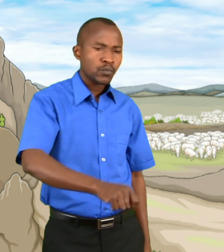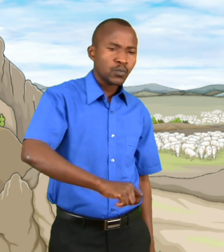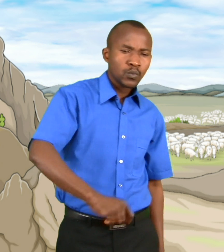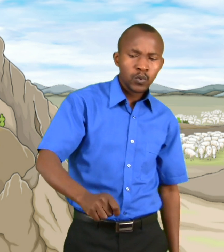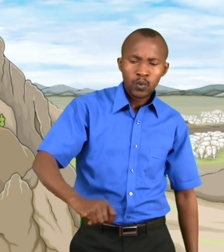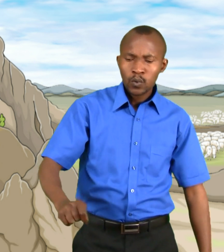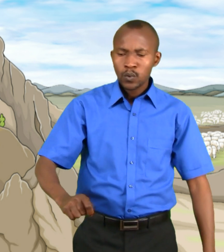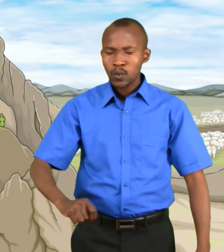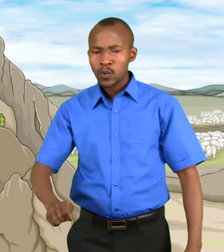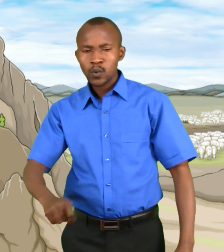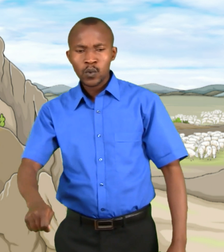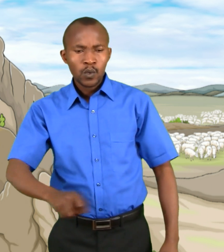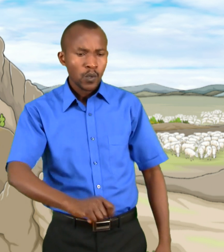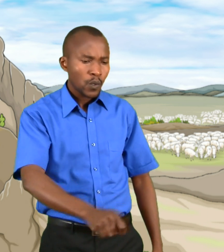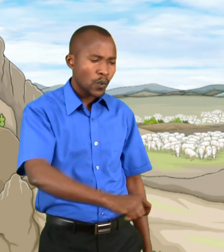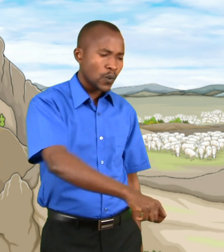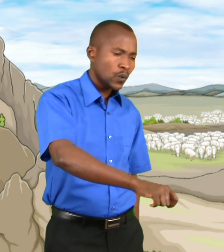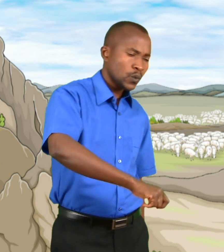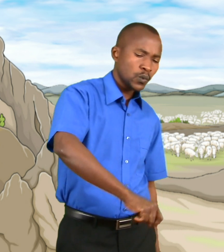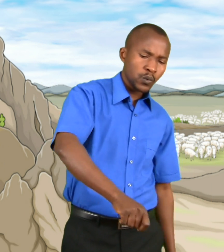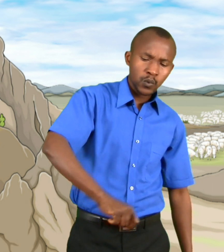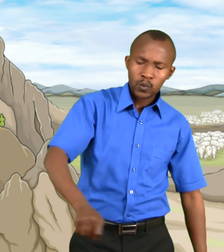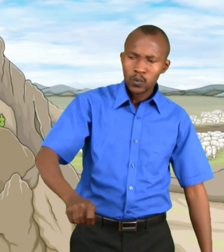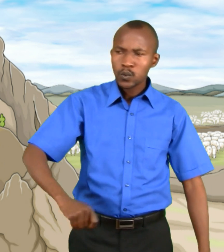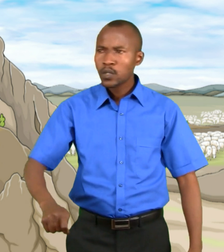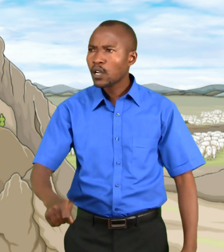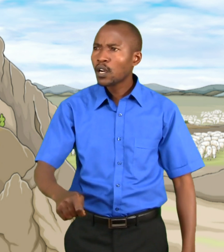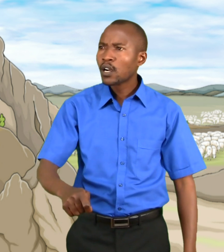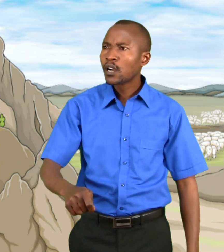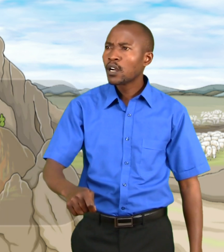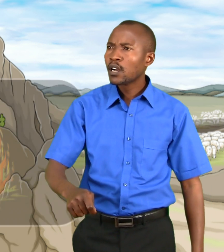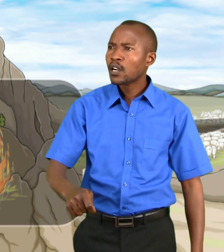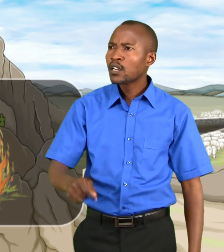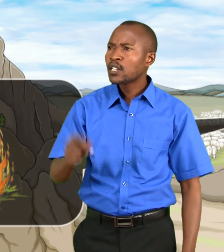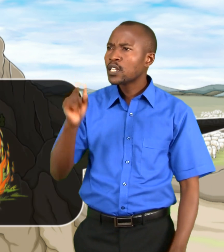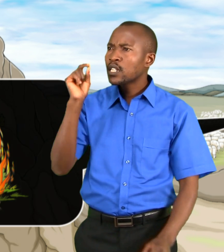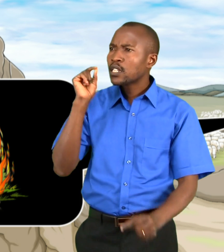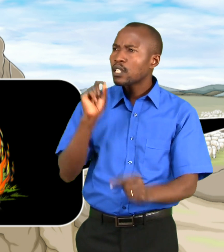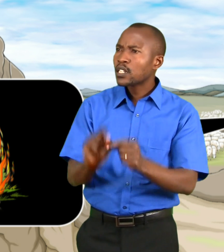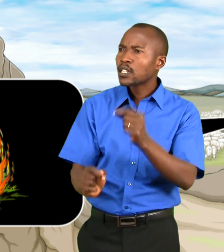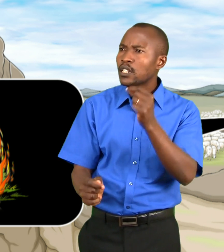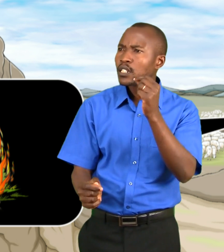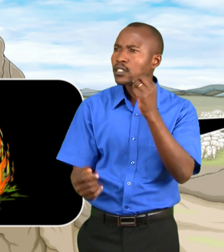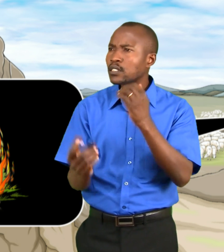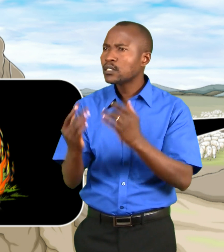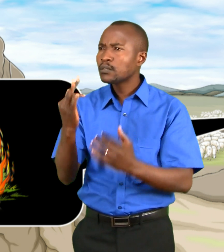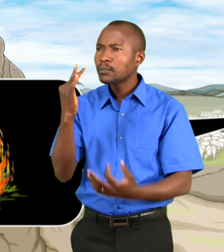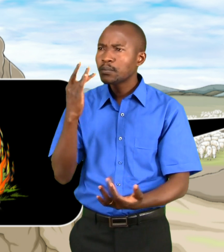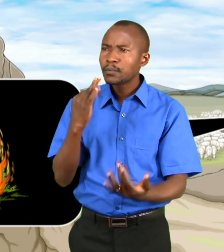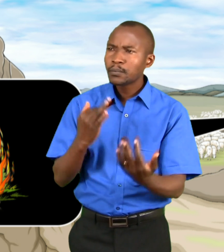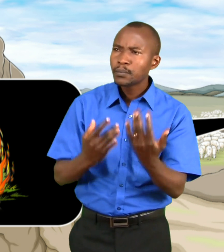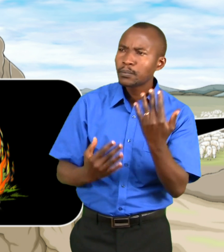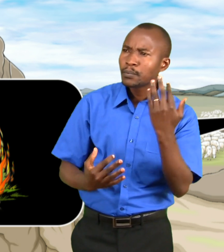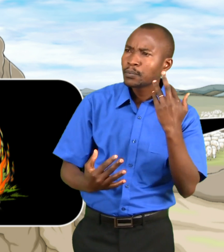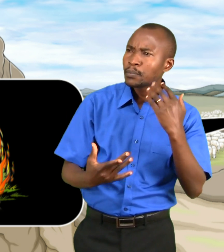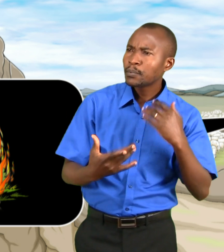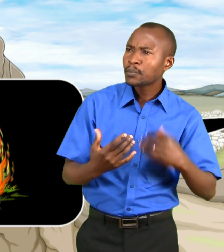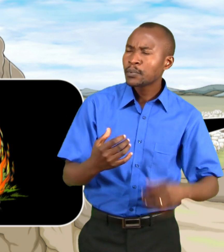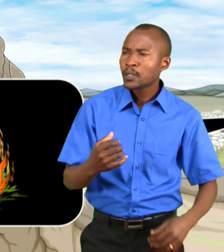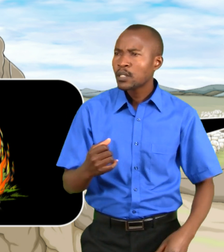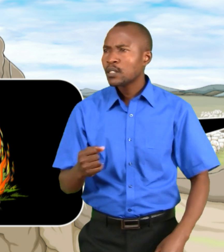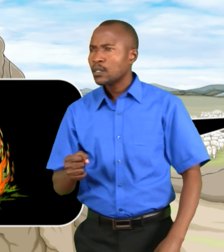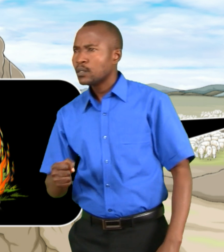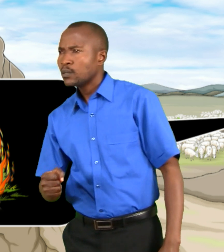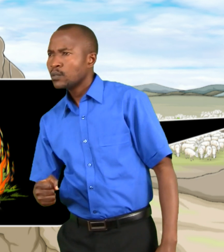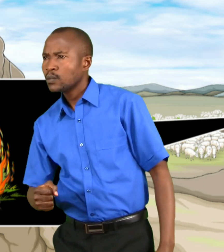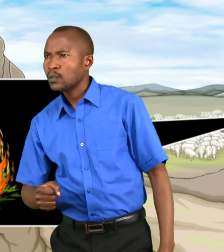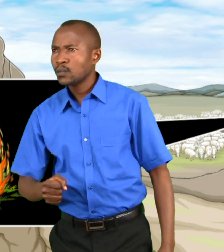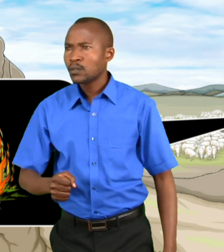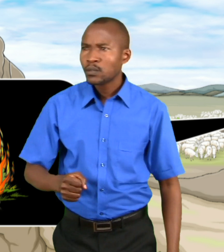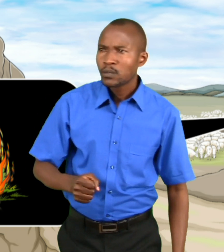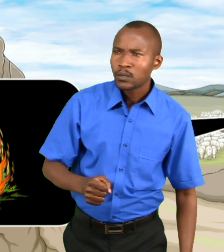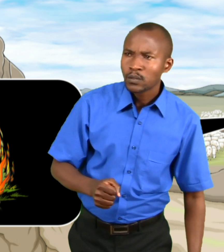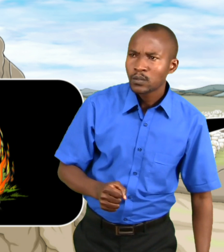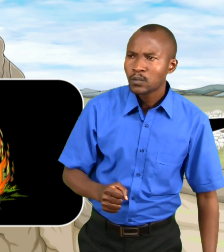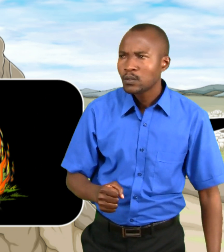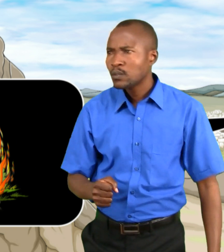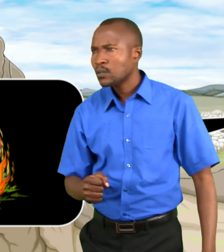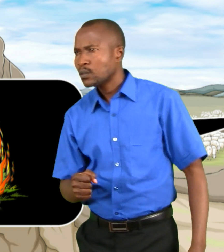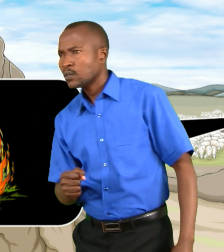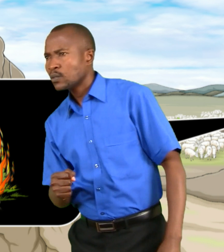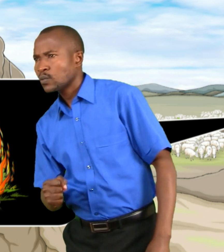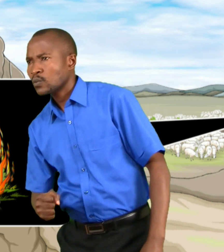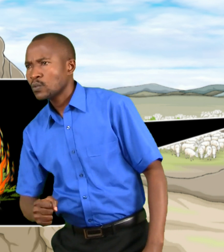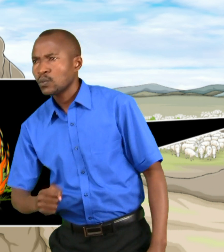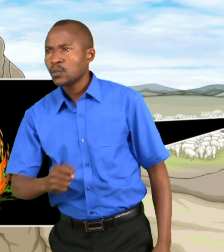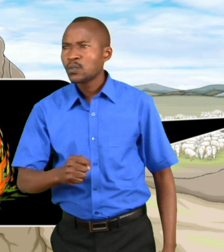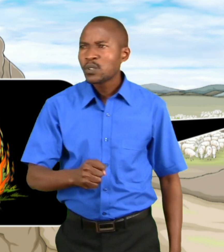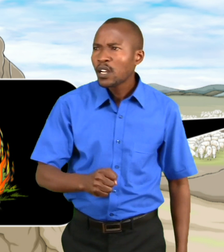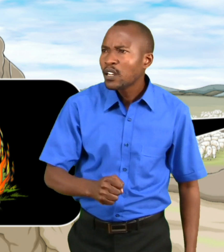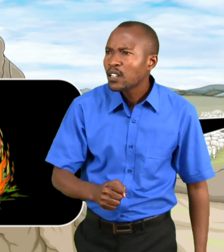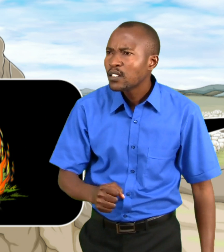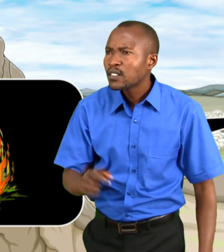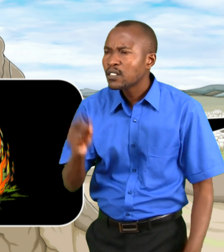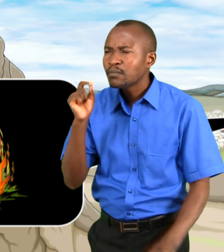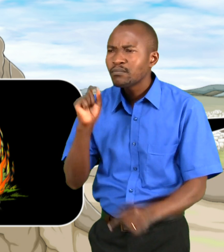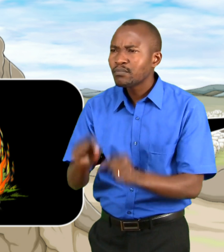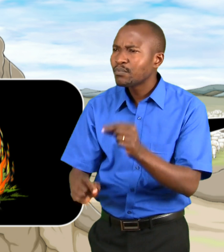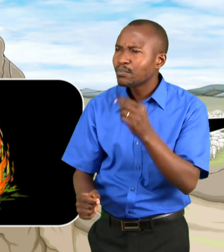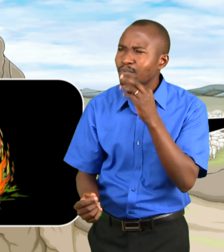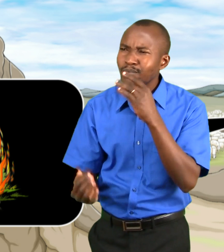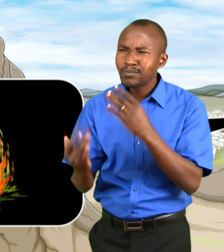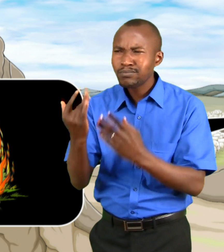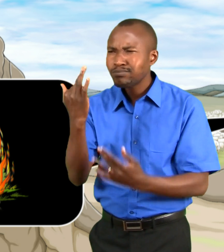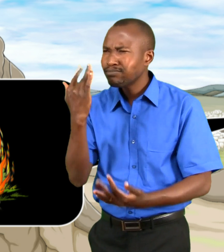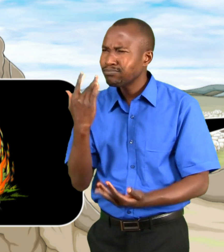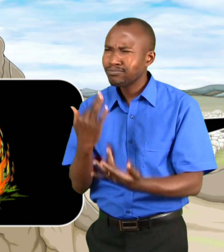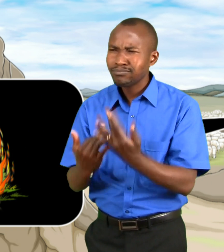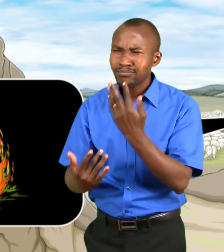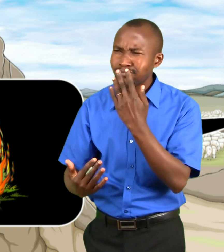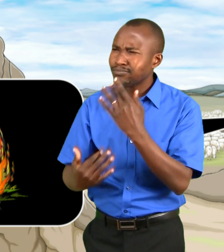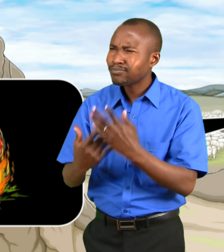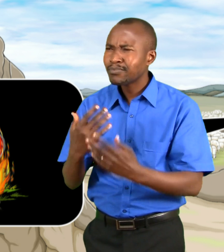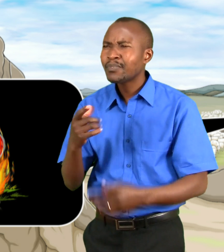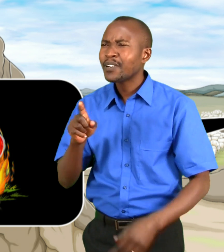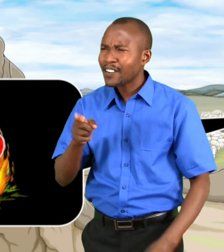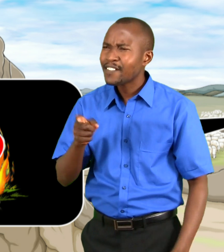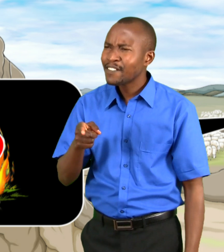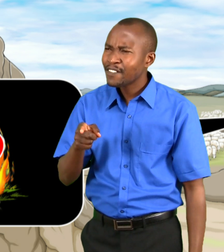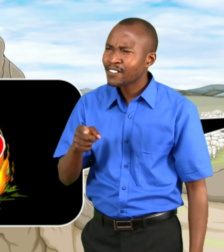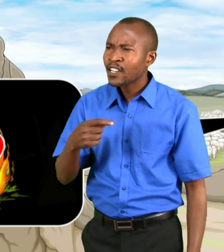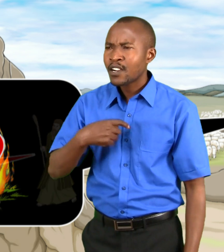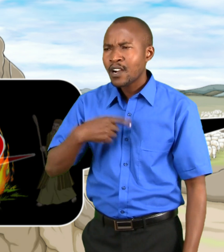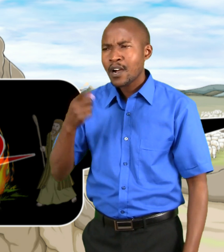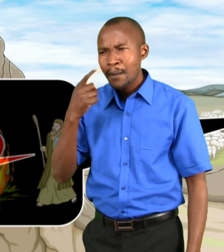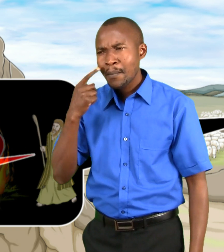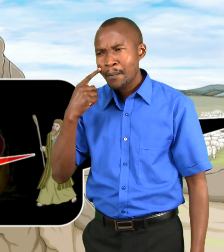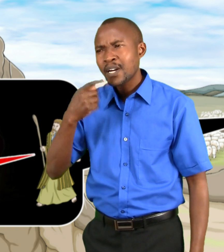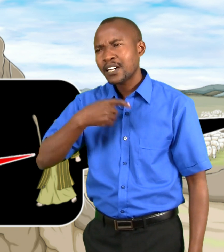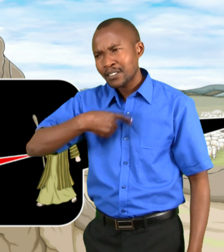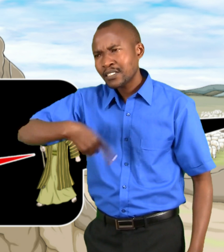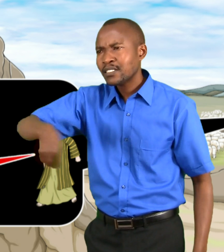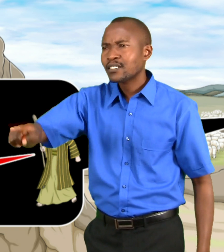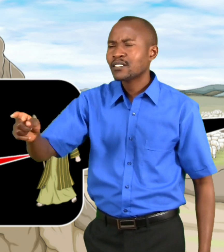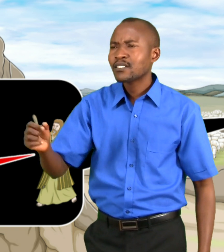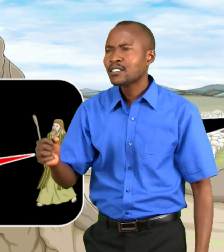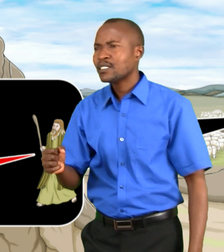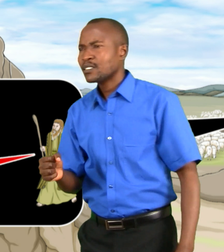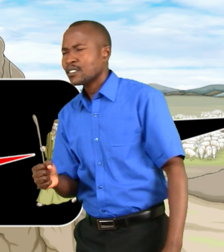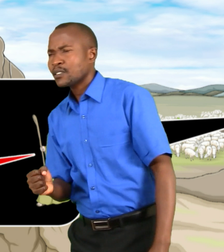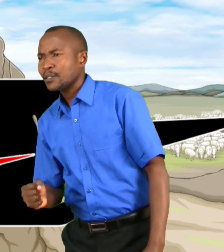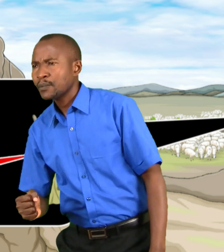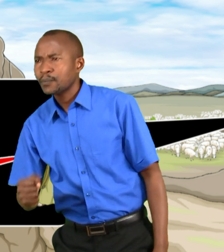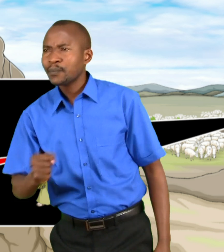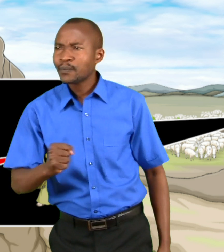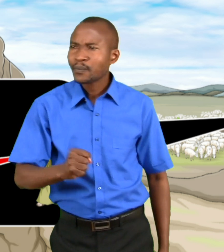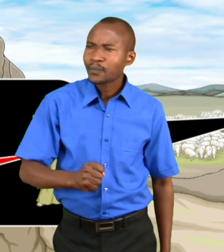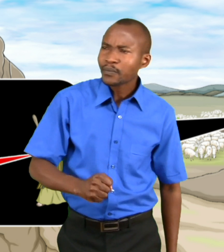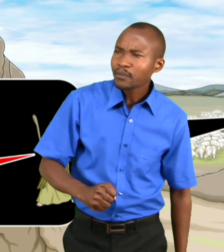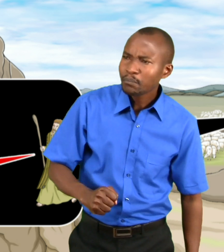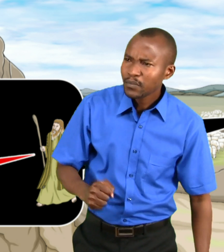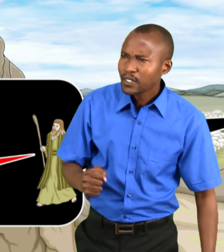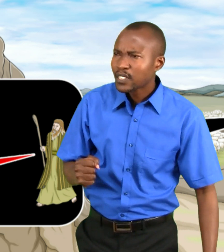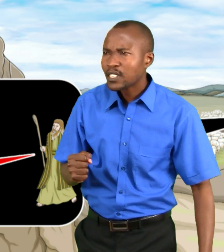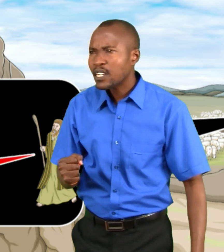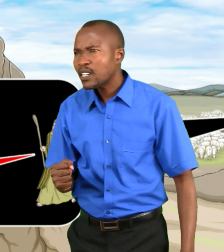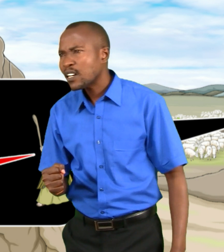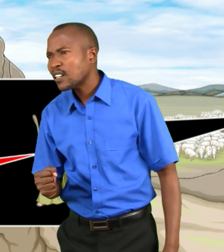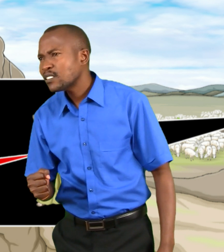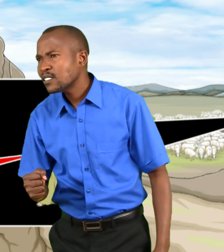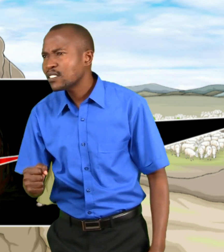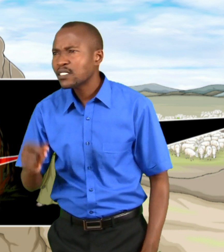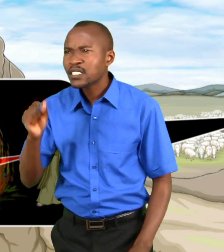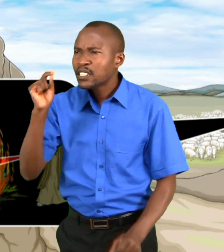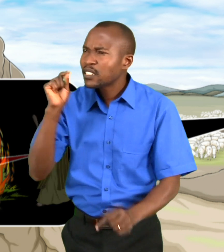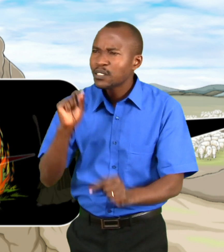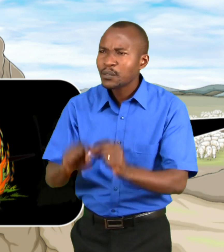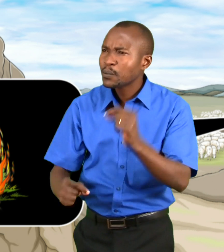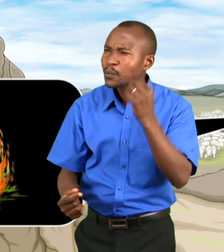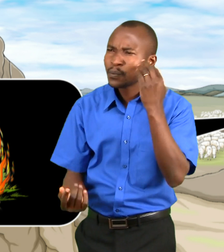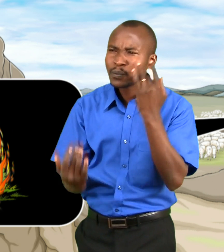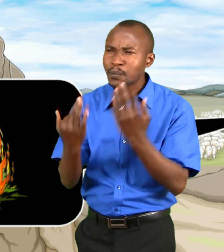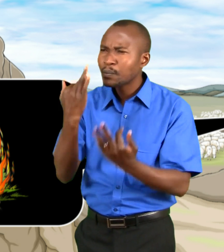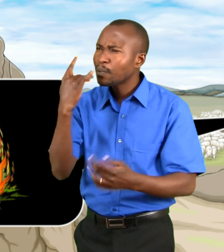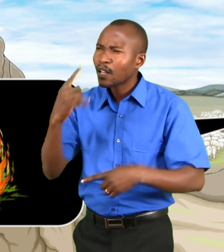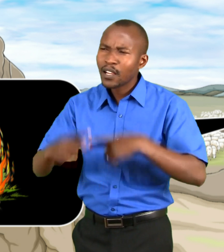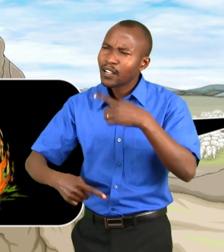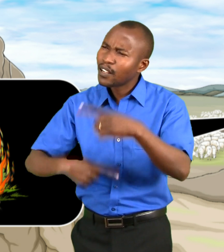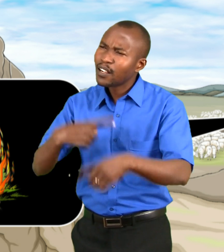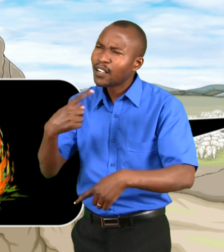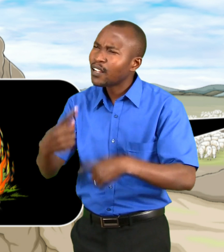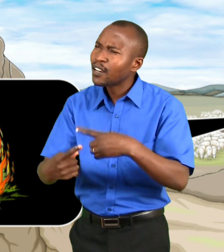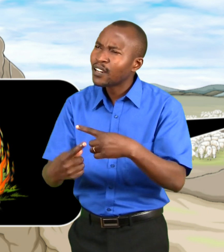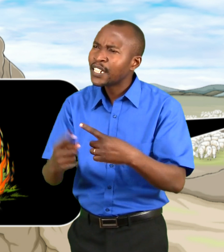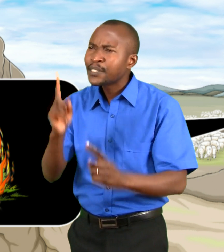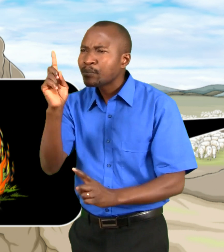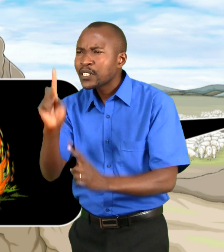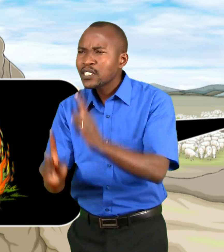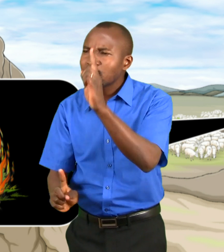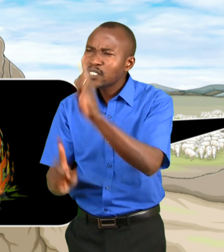So Moses thought, “I must go over and see this marvelous sight. Why is the bush not burning up?”